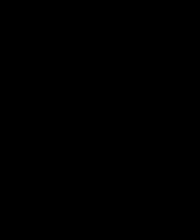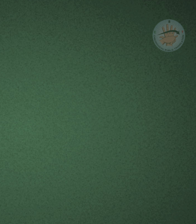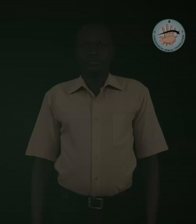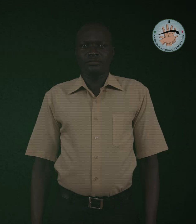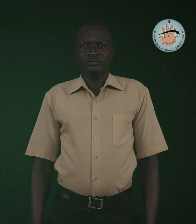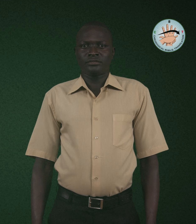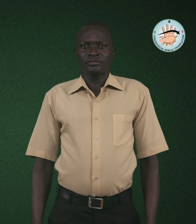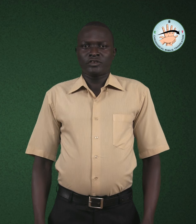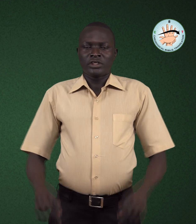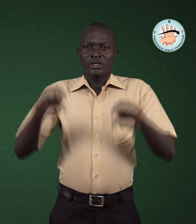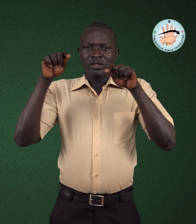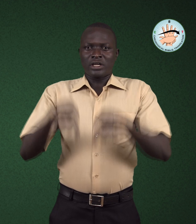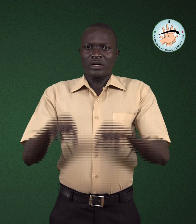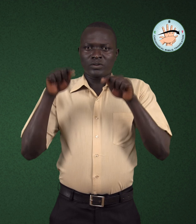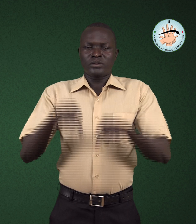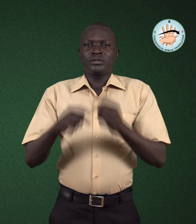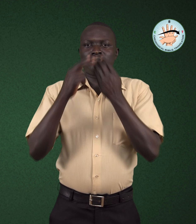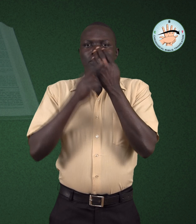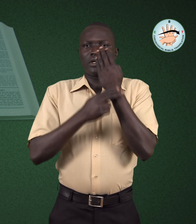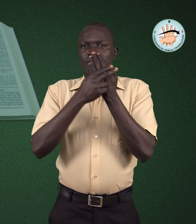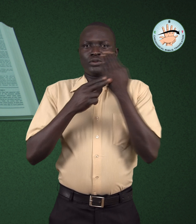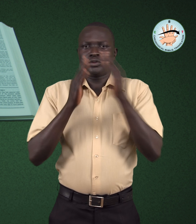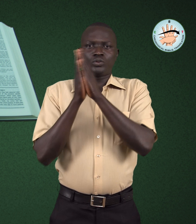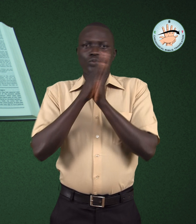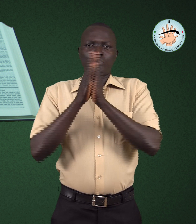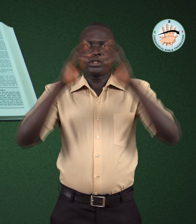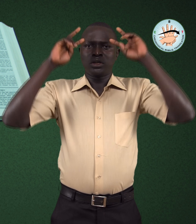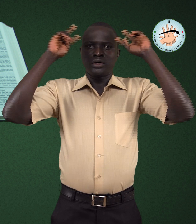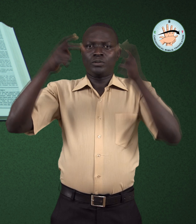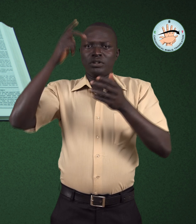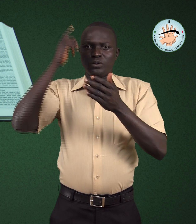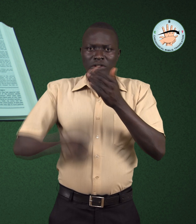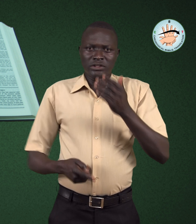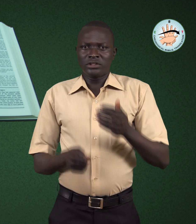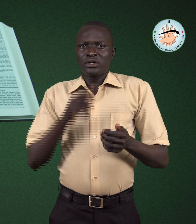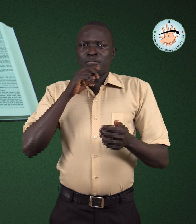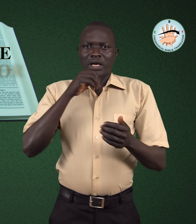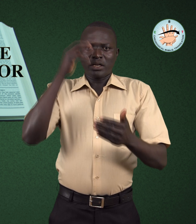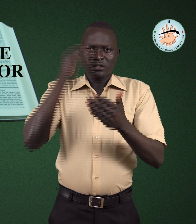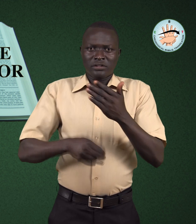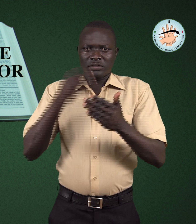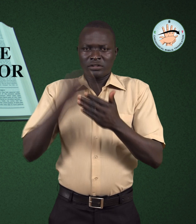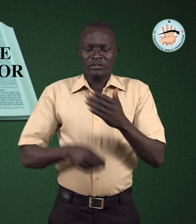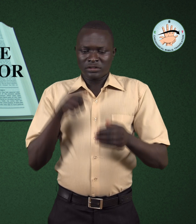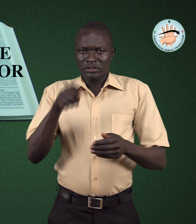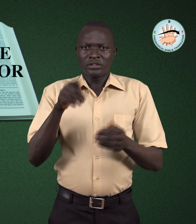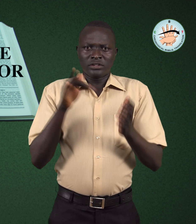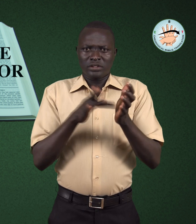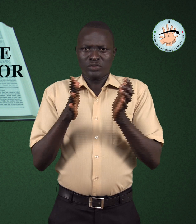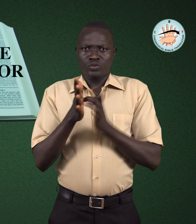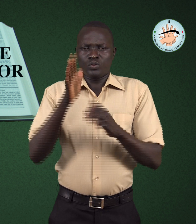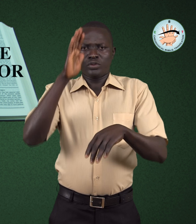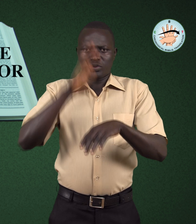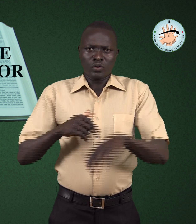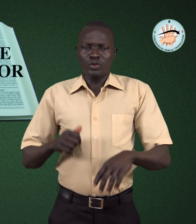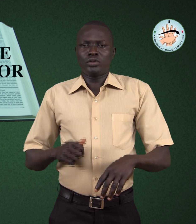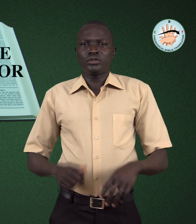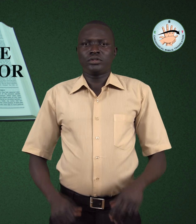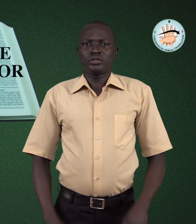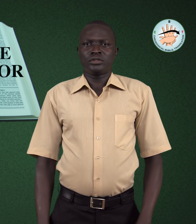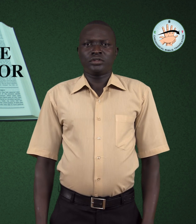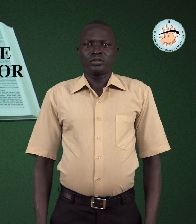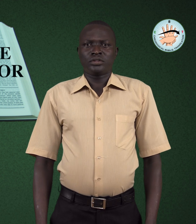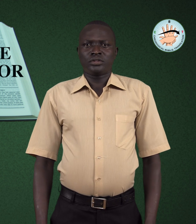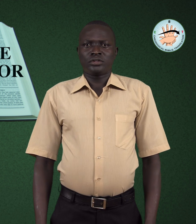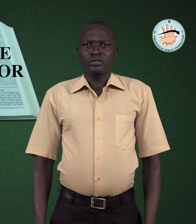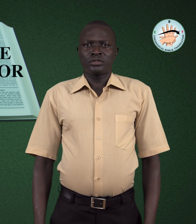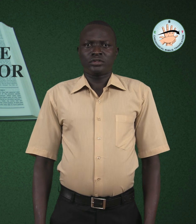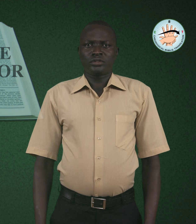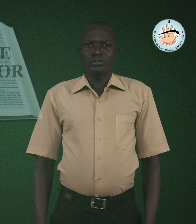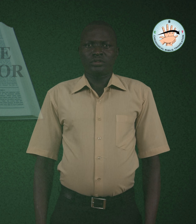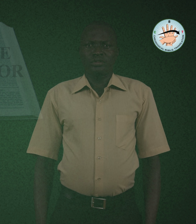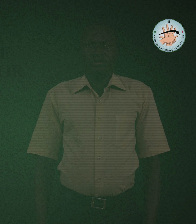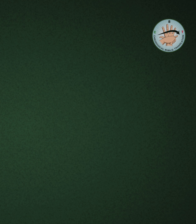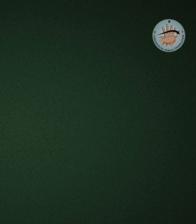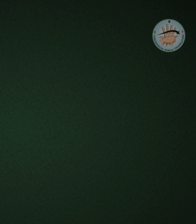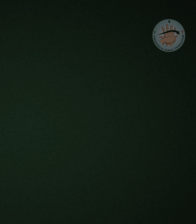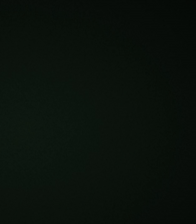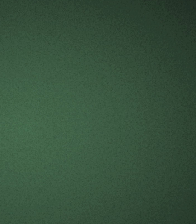Jesus calls Matthew the tax collector